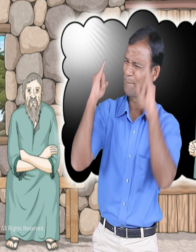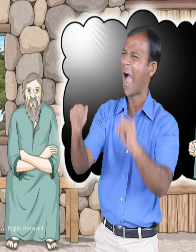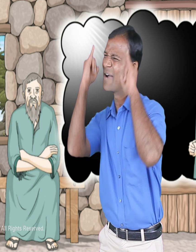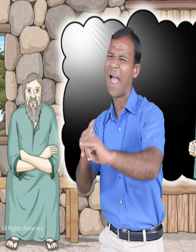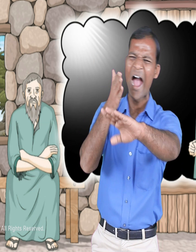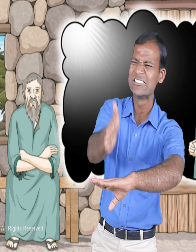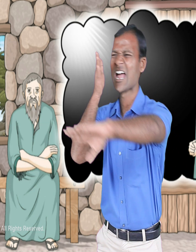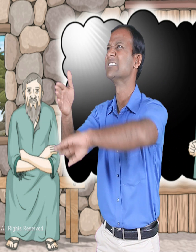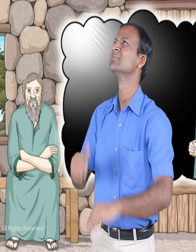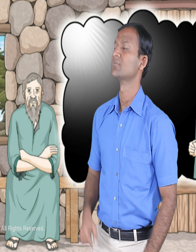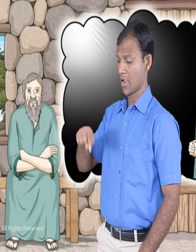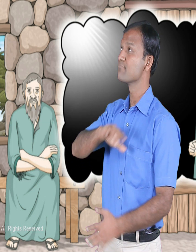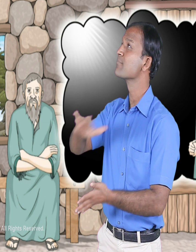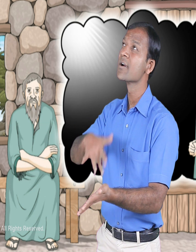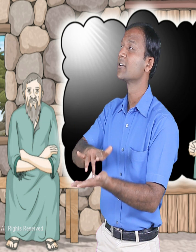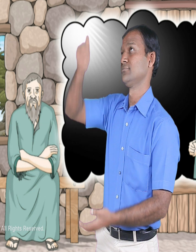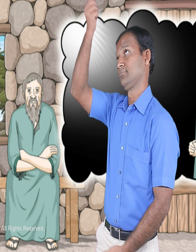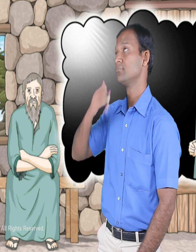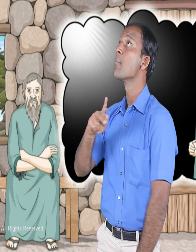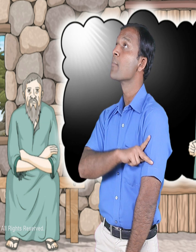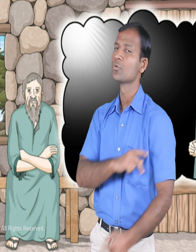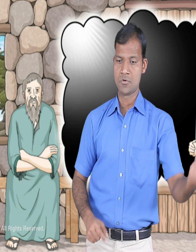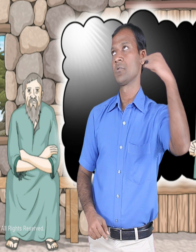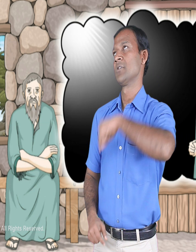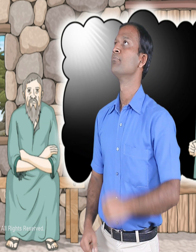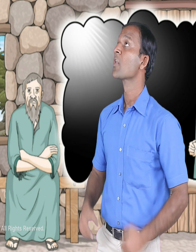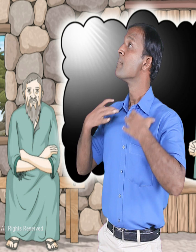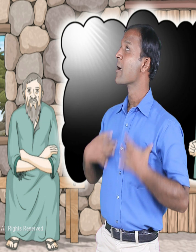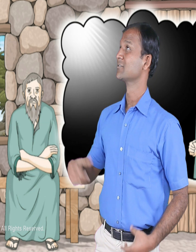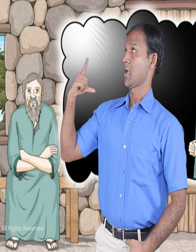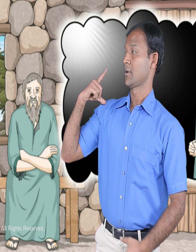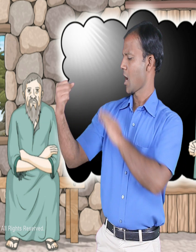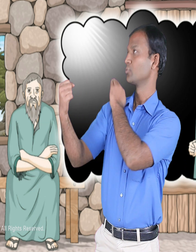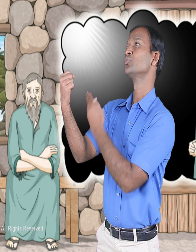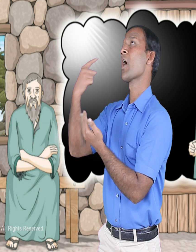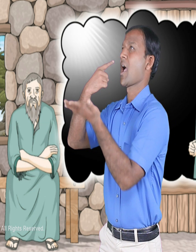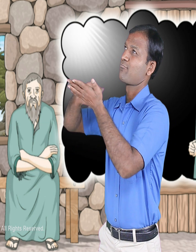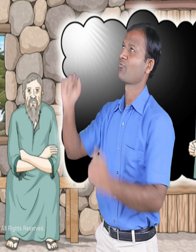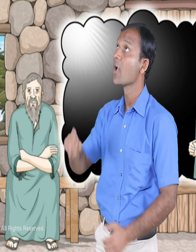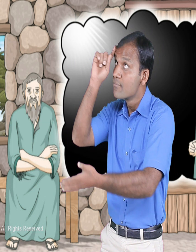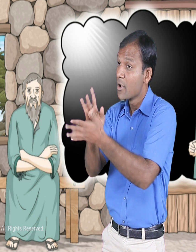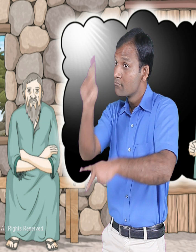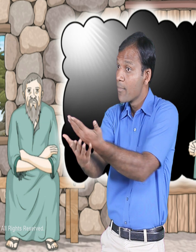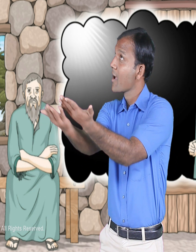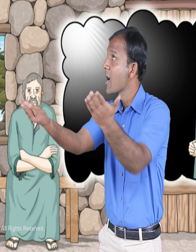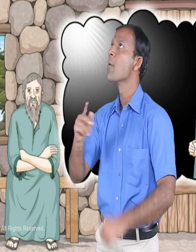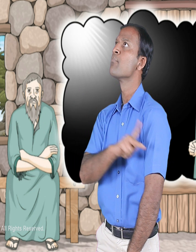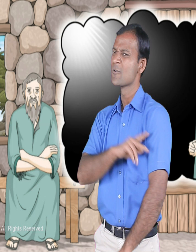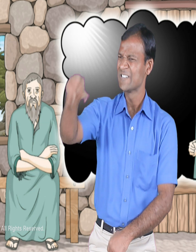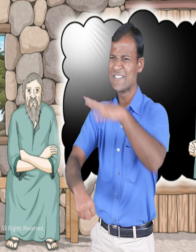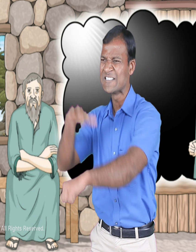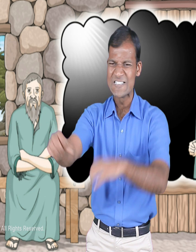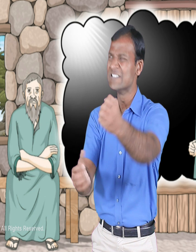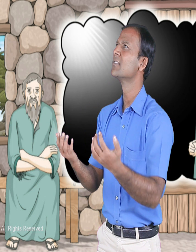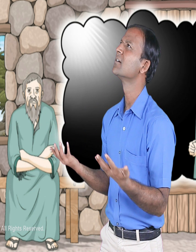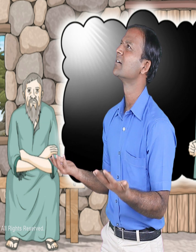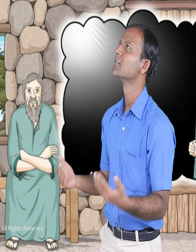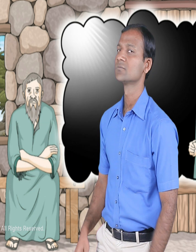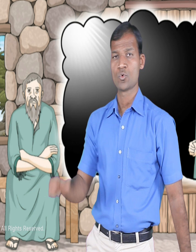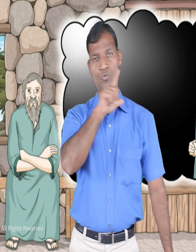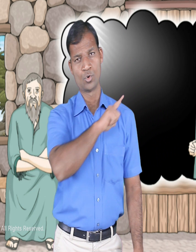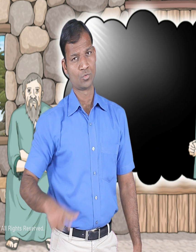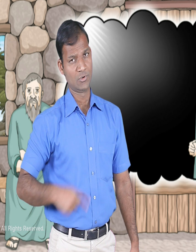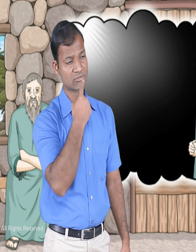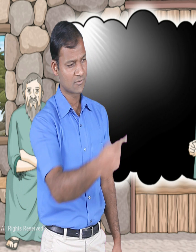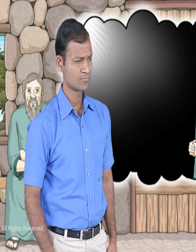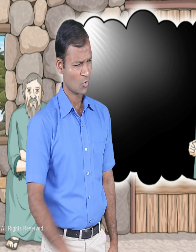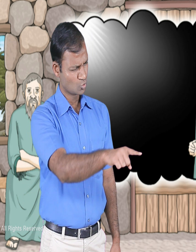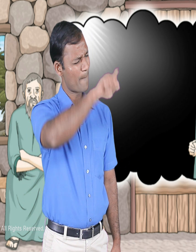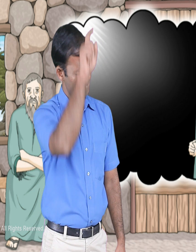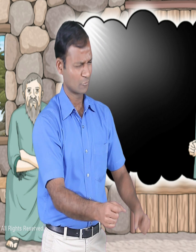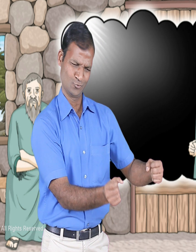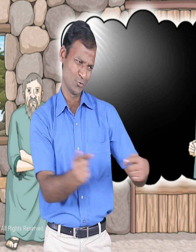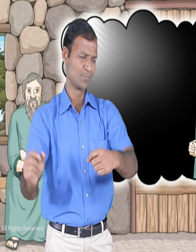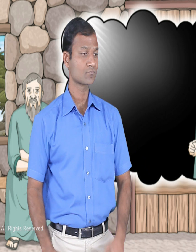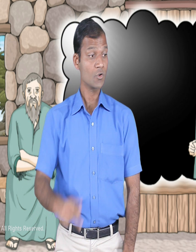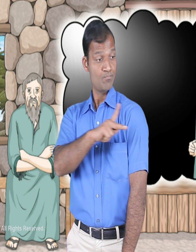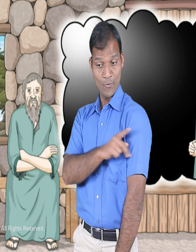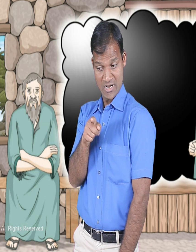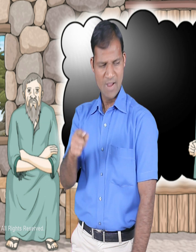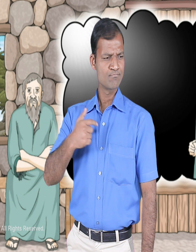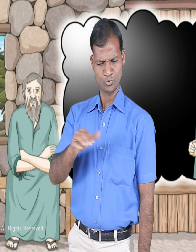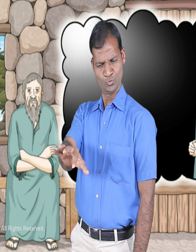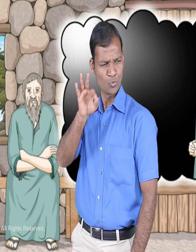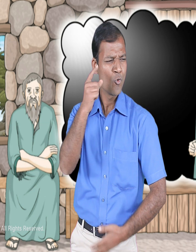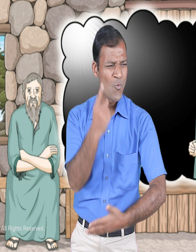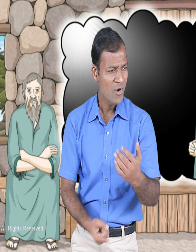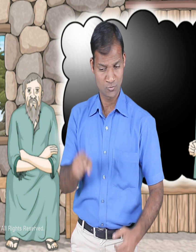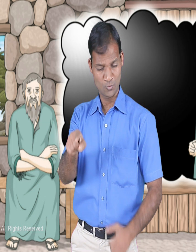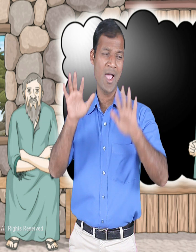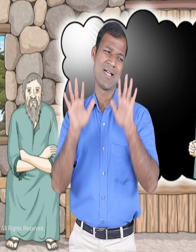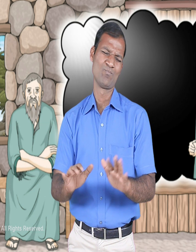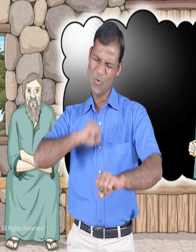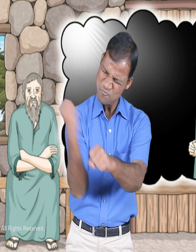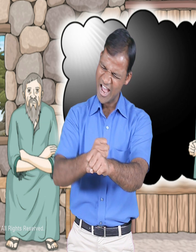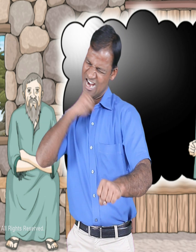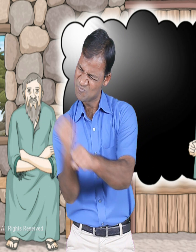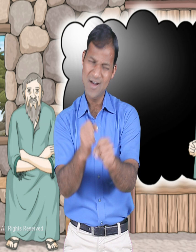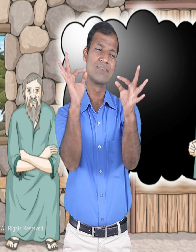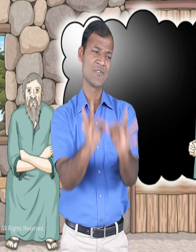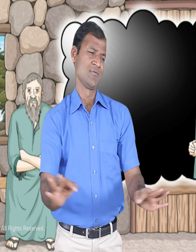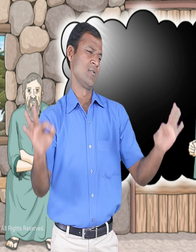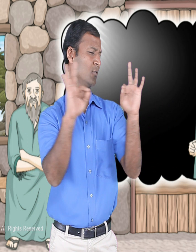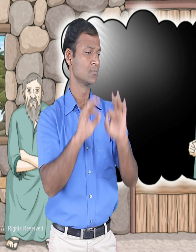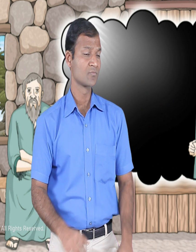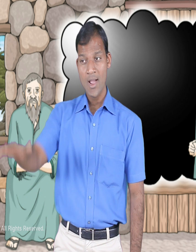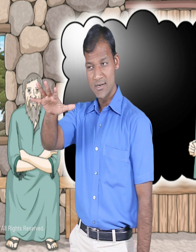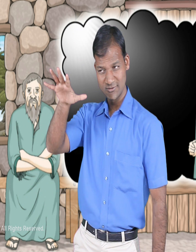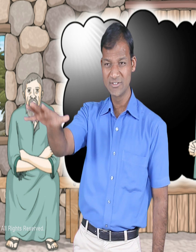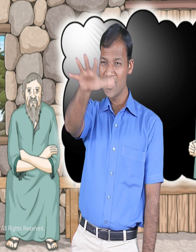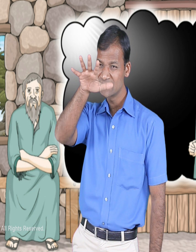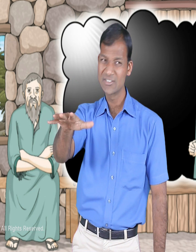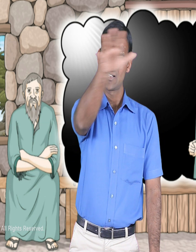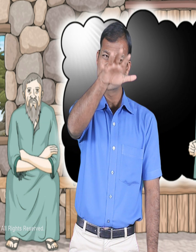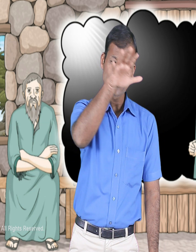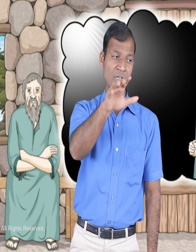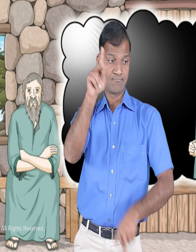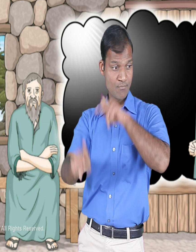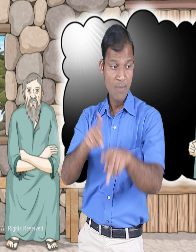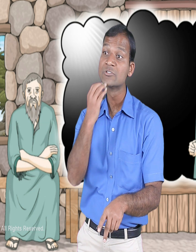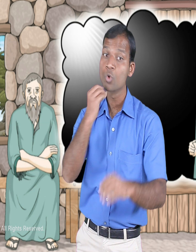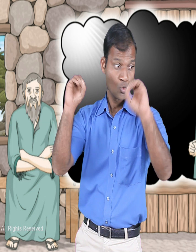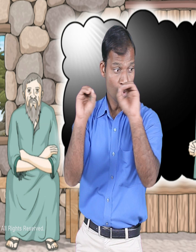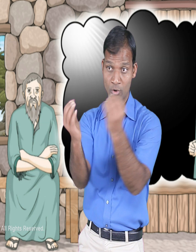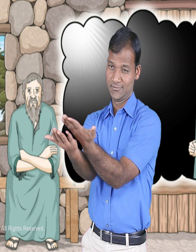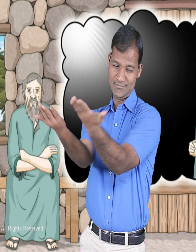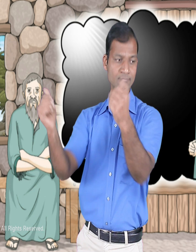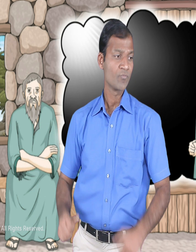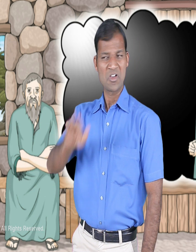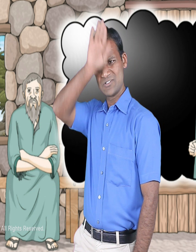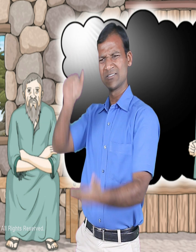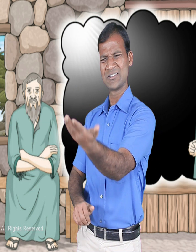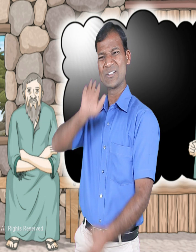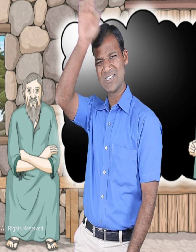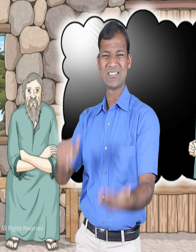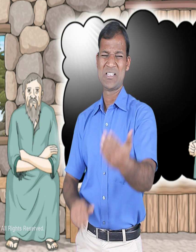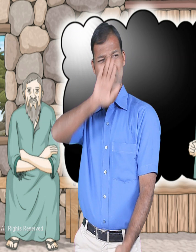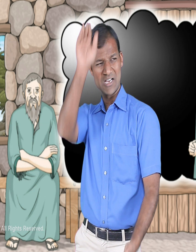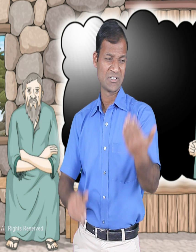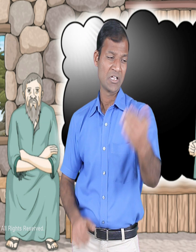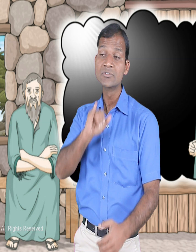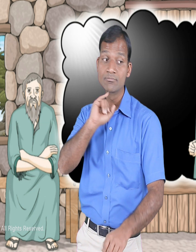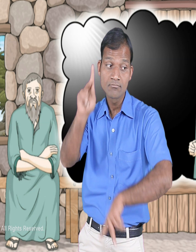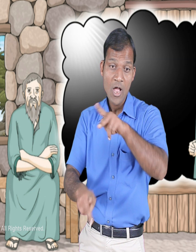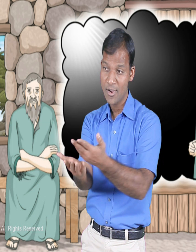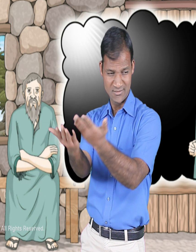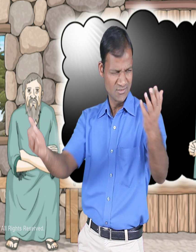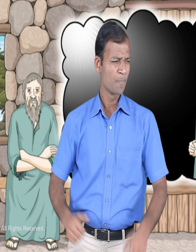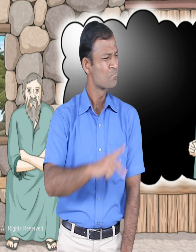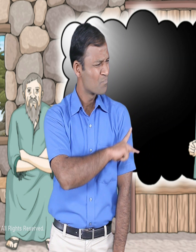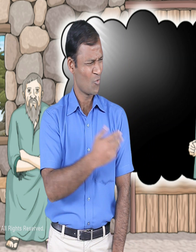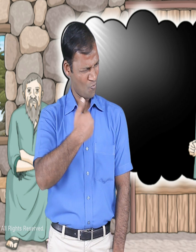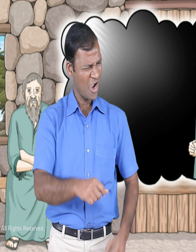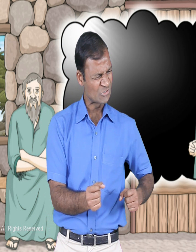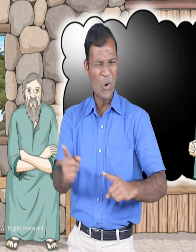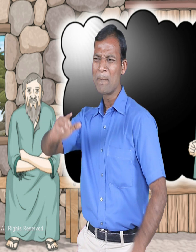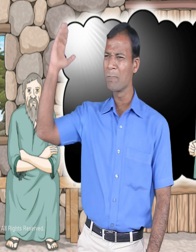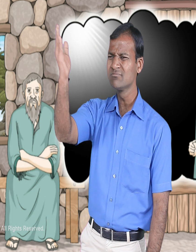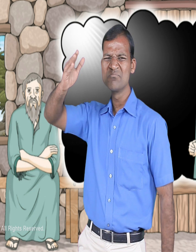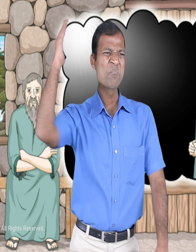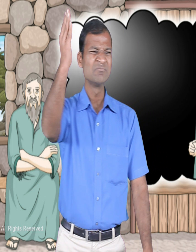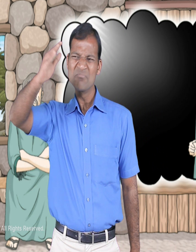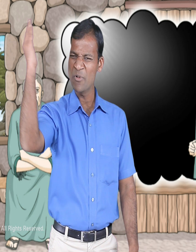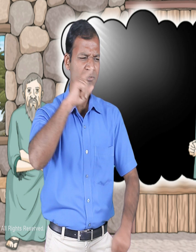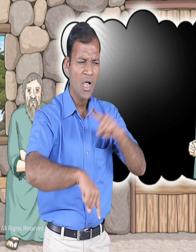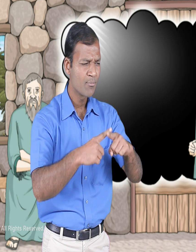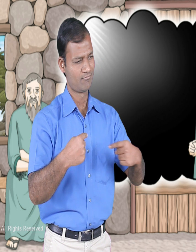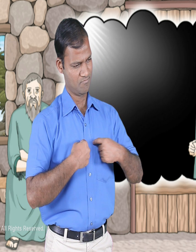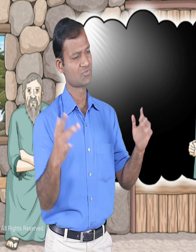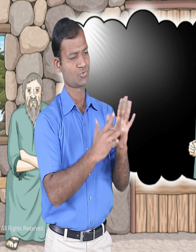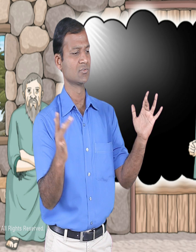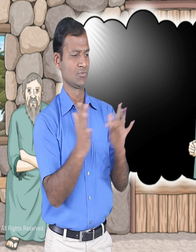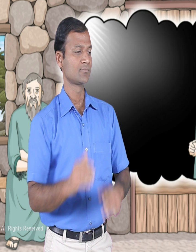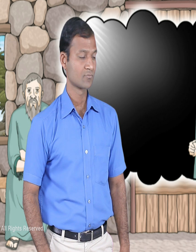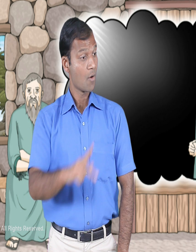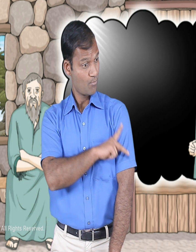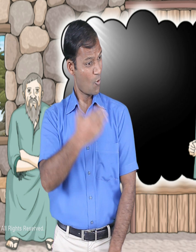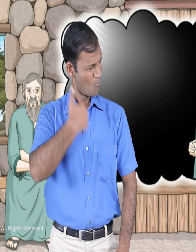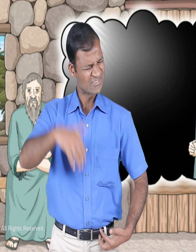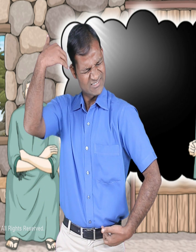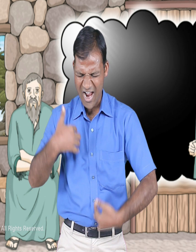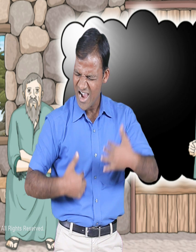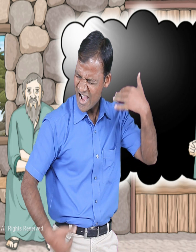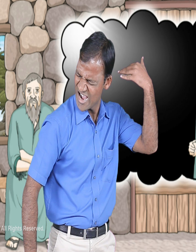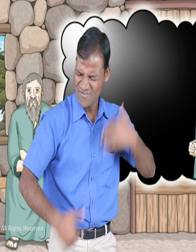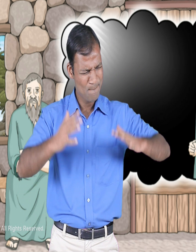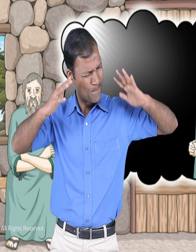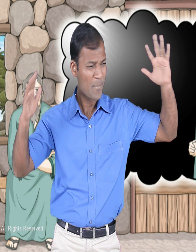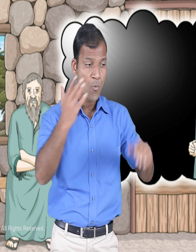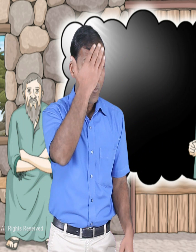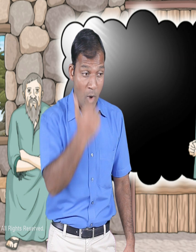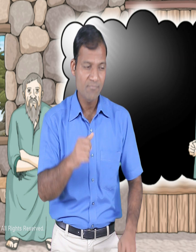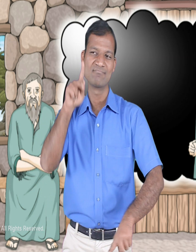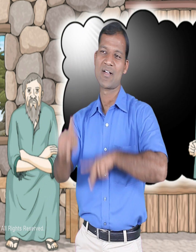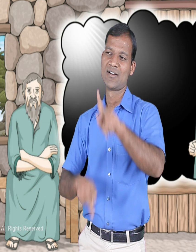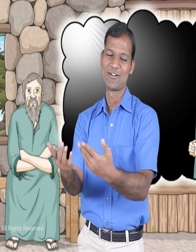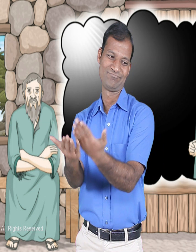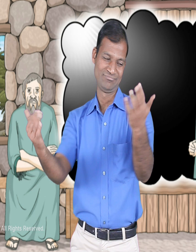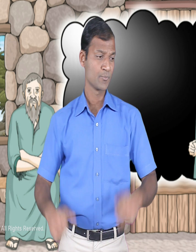And now he is here with authority from the chief priests to arrest all who call on Your name.” “Go!” said the Lord. “This man is My chosen instrument to carry My name before the Gentiles and their kings, and before the people of Israel.